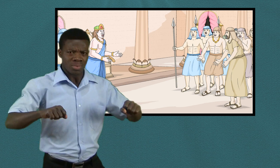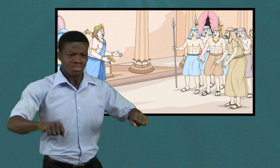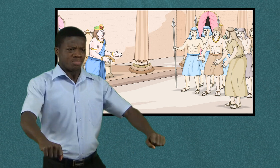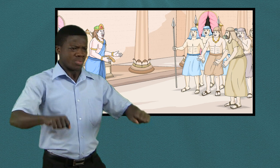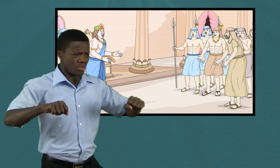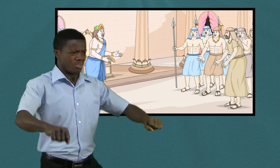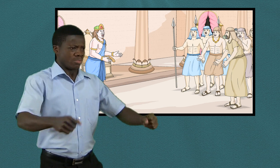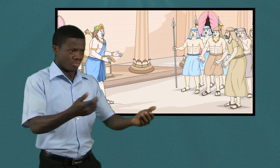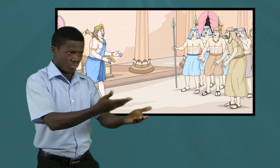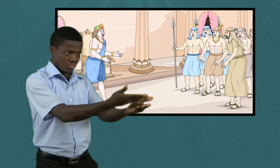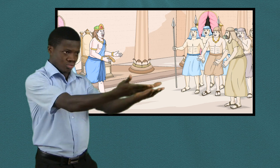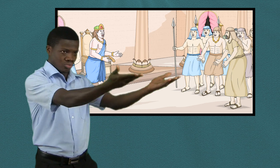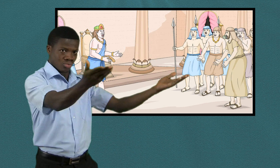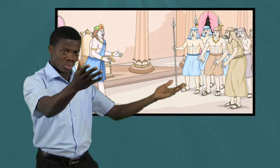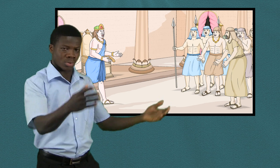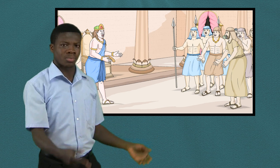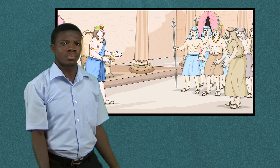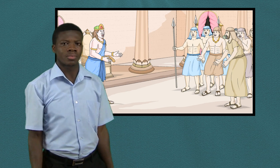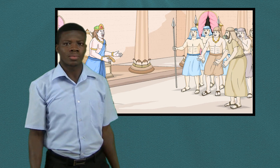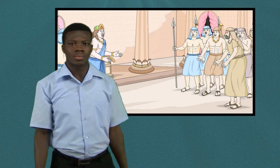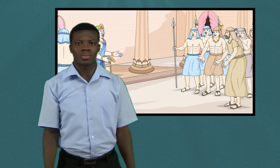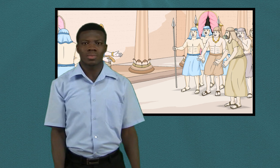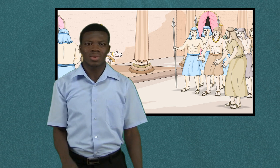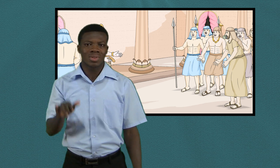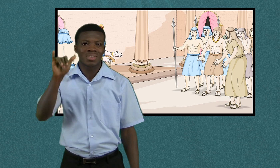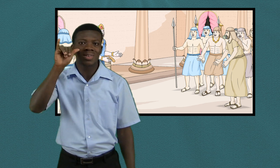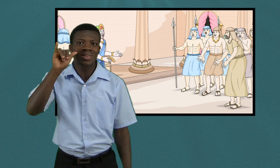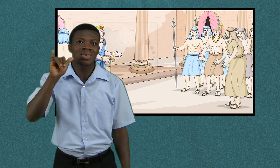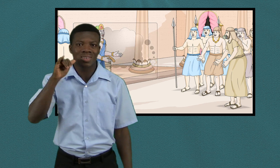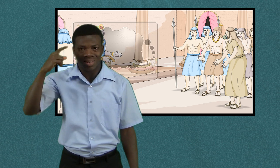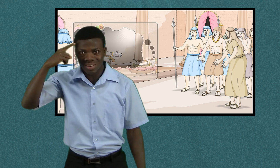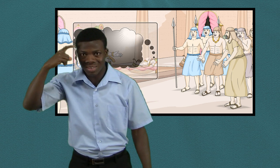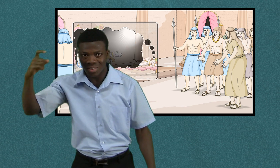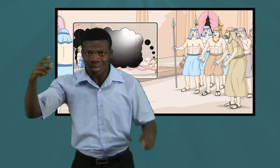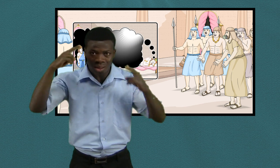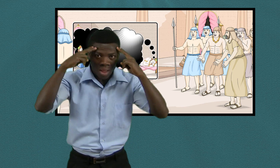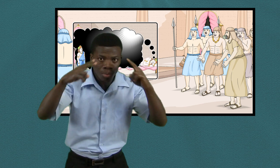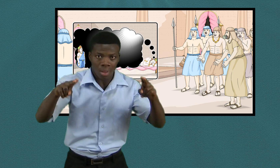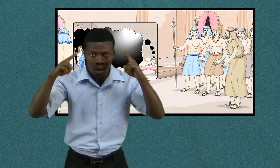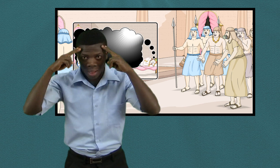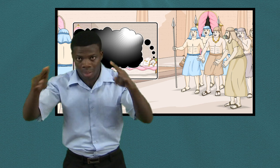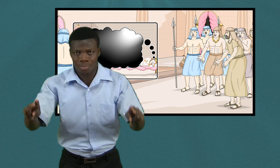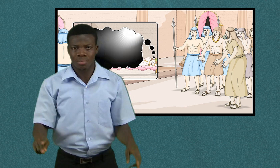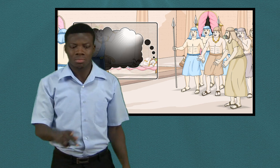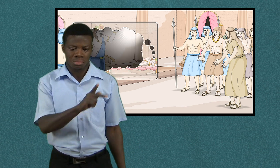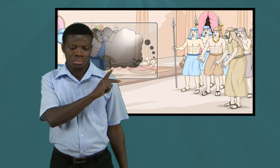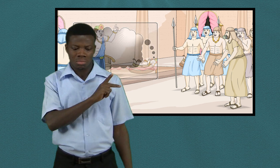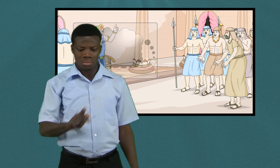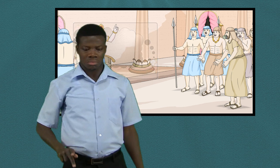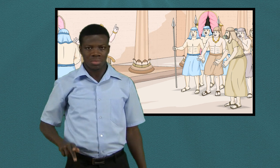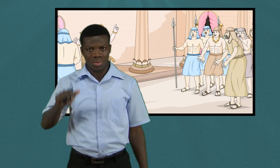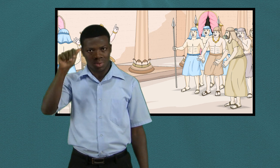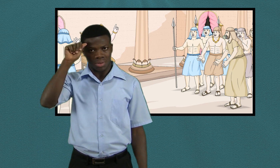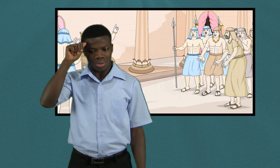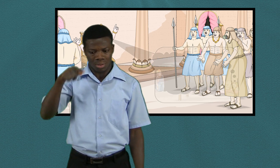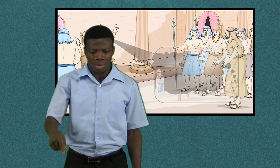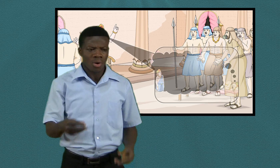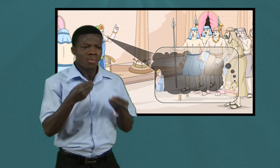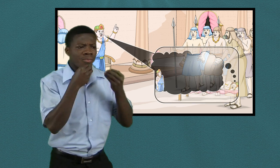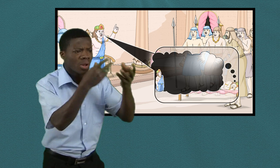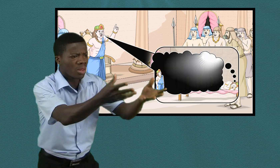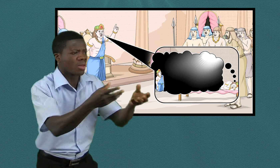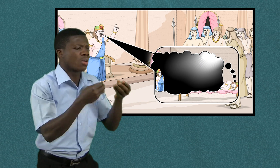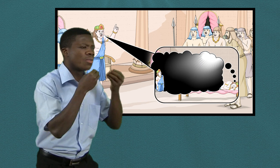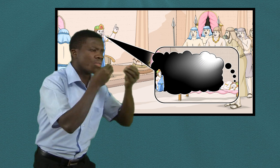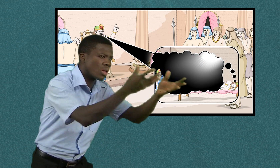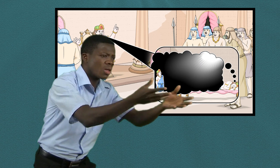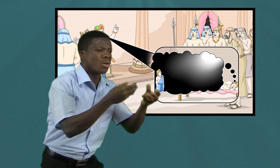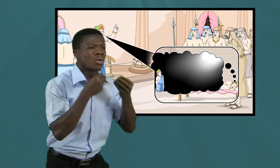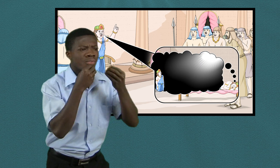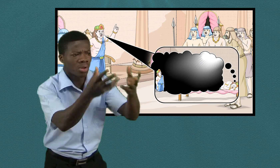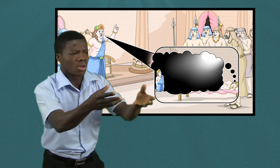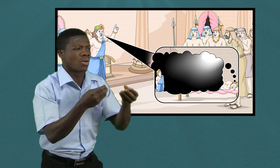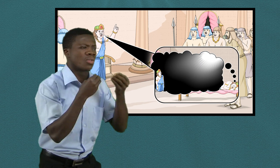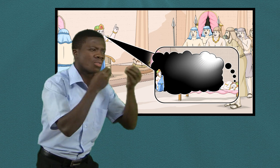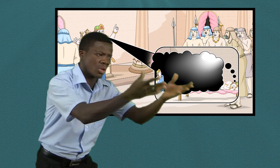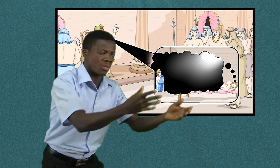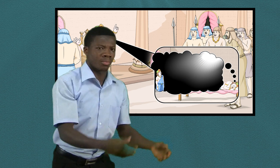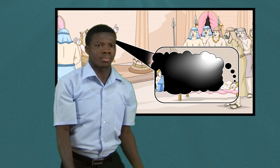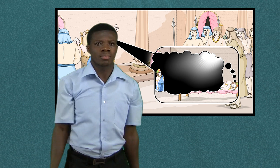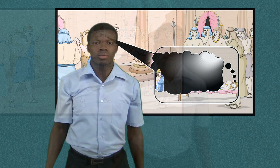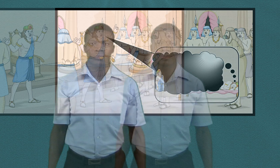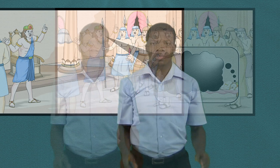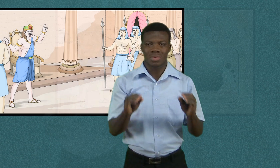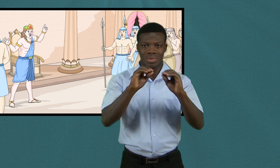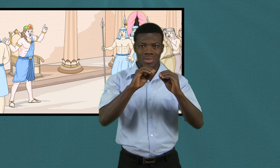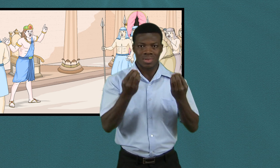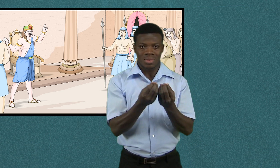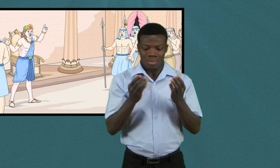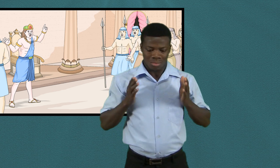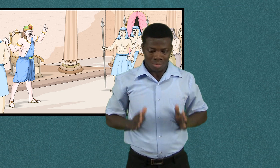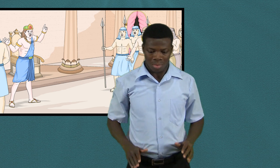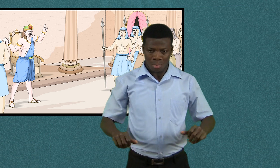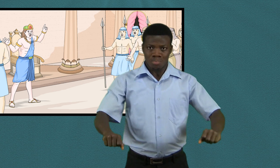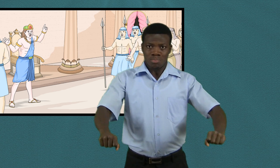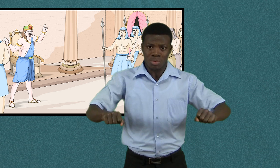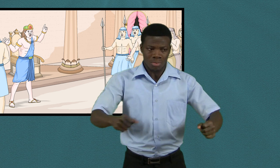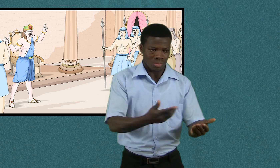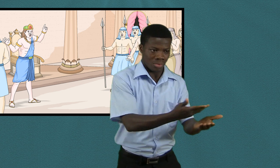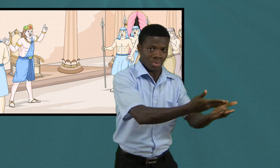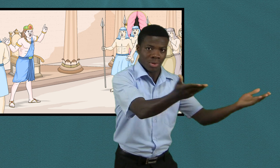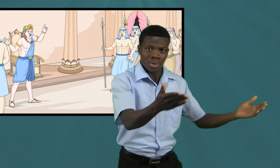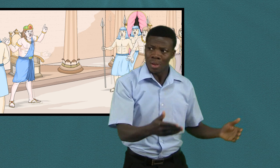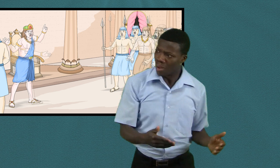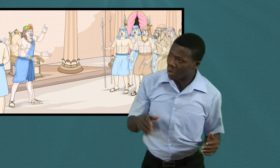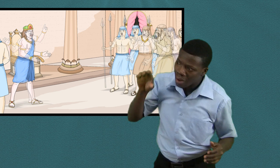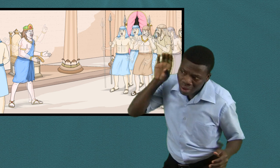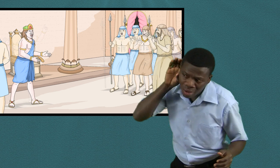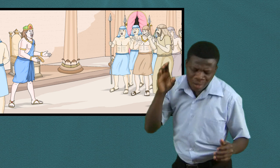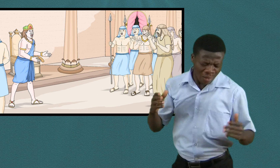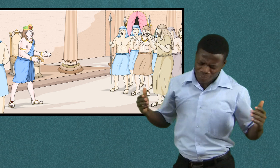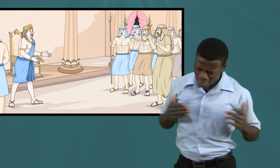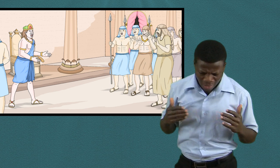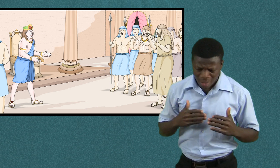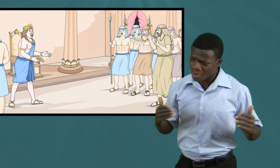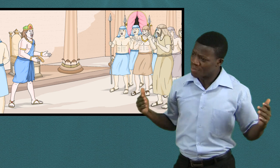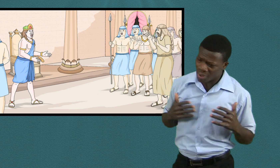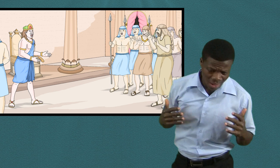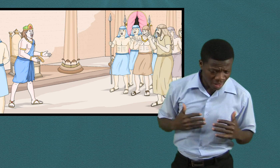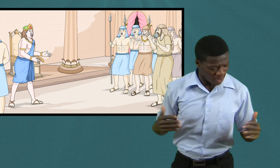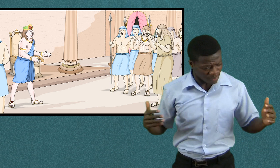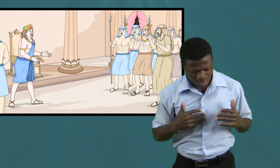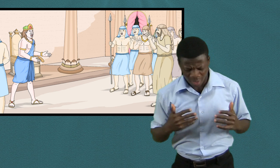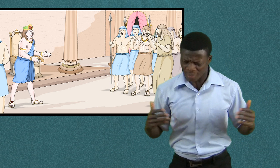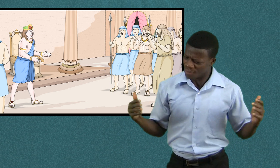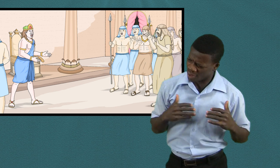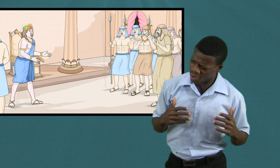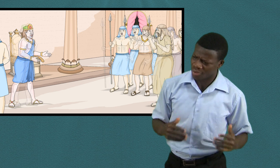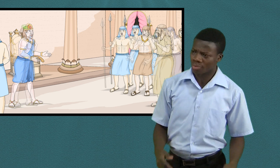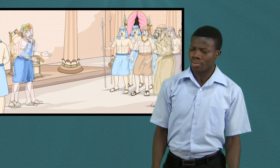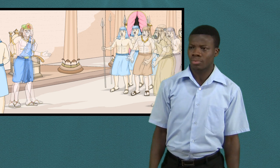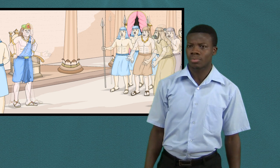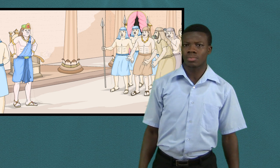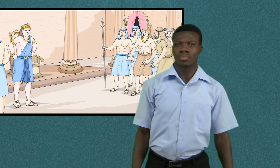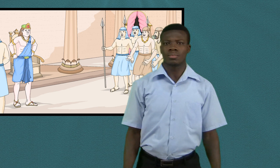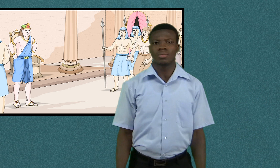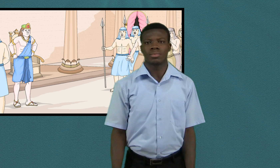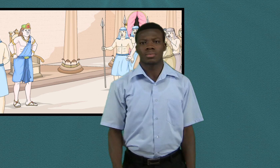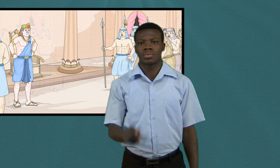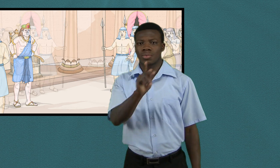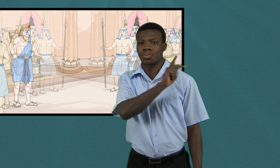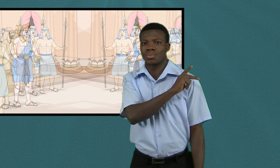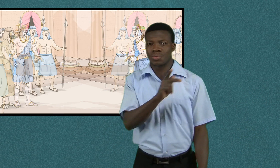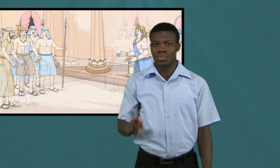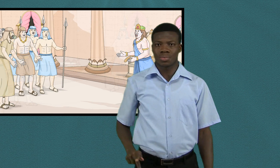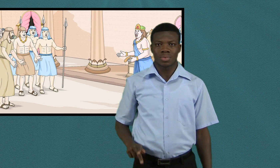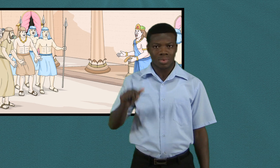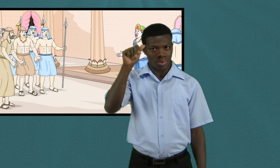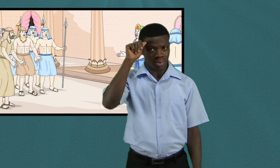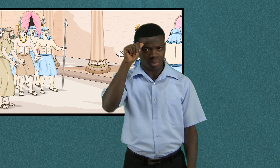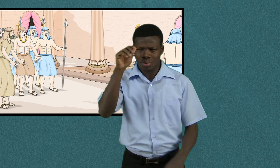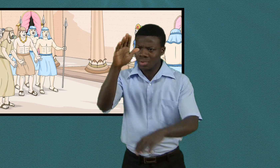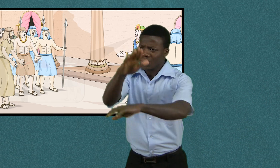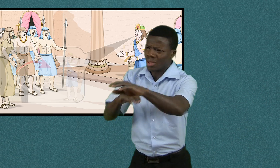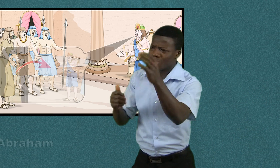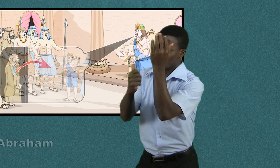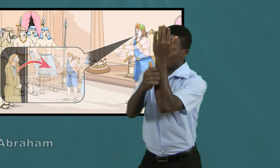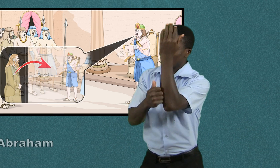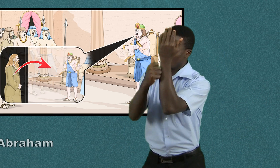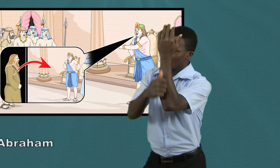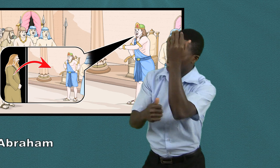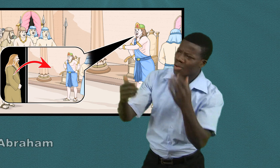and when he described to them all that had happened, the men were terrified.